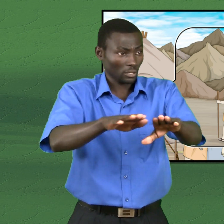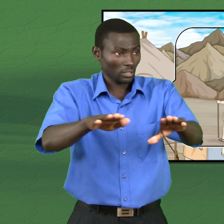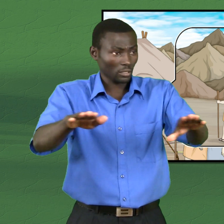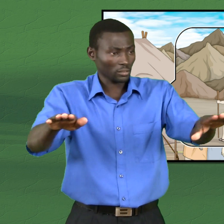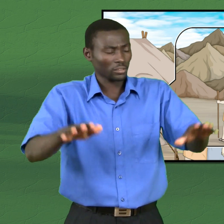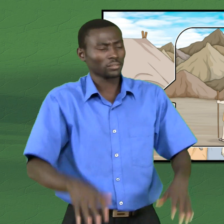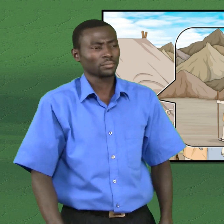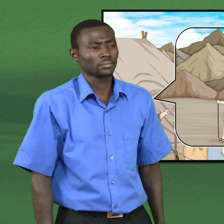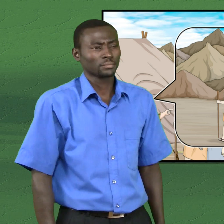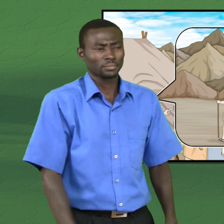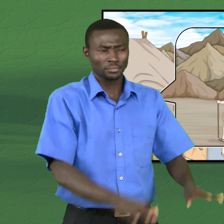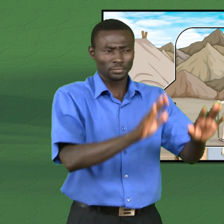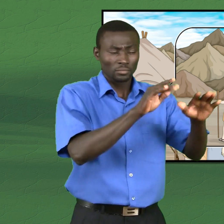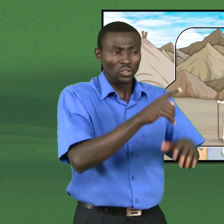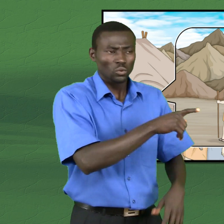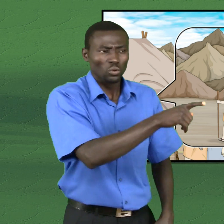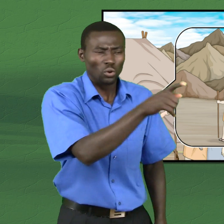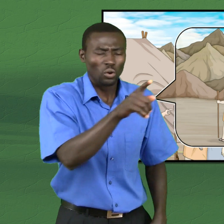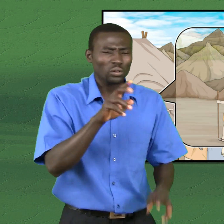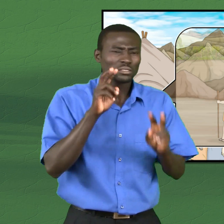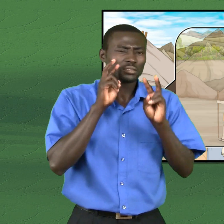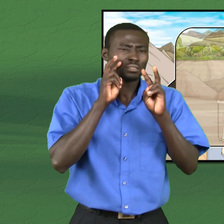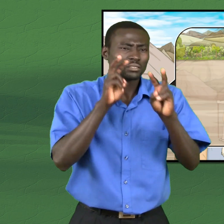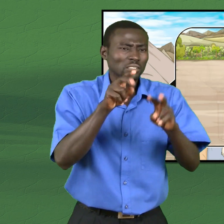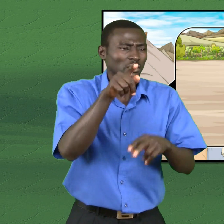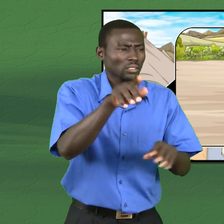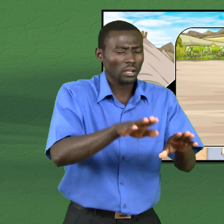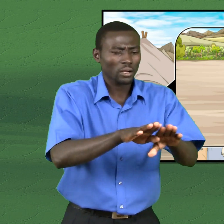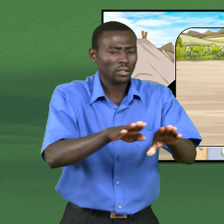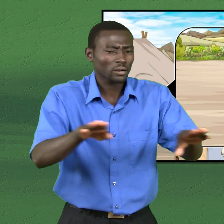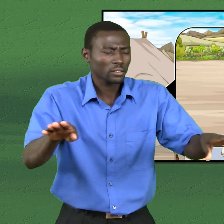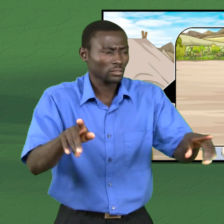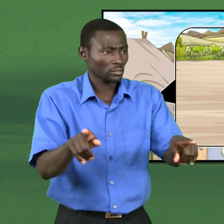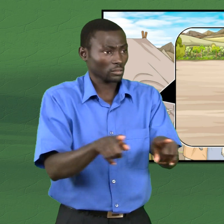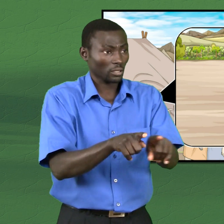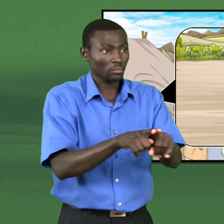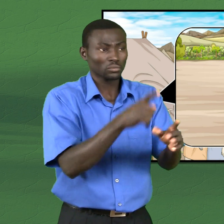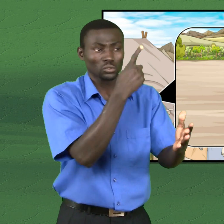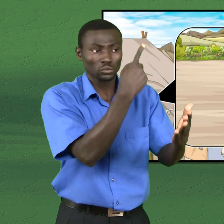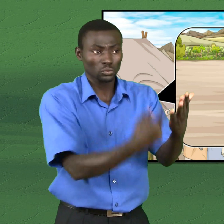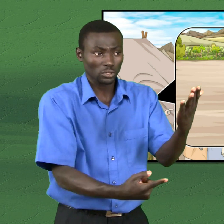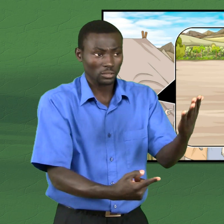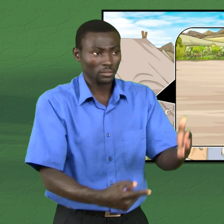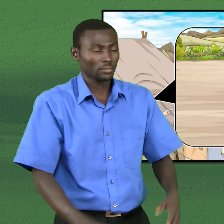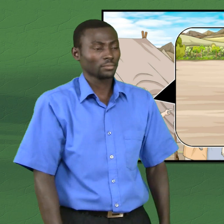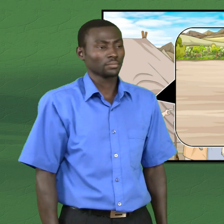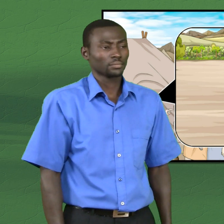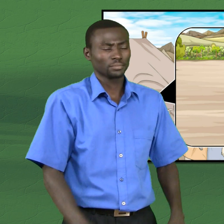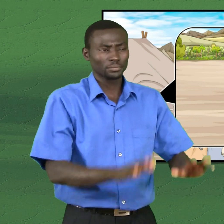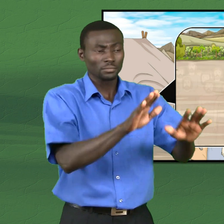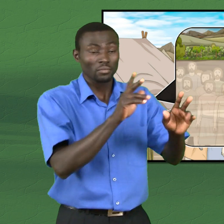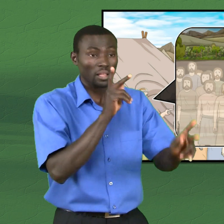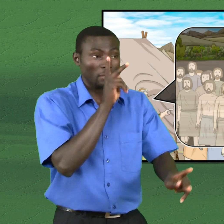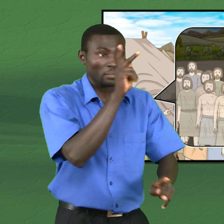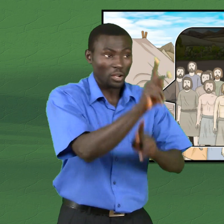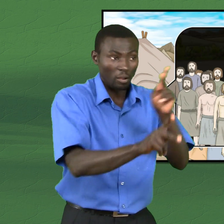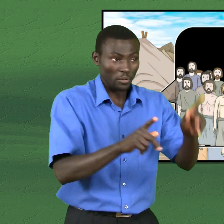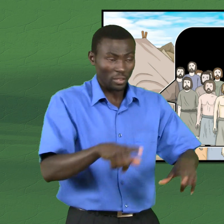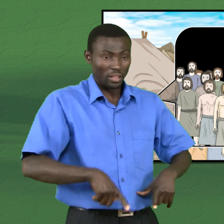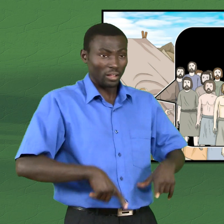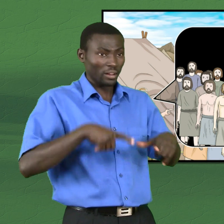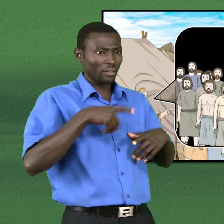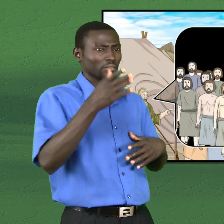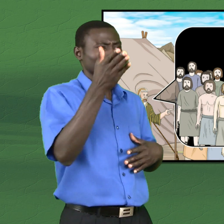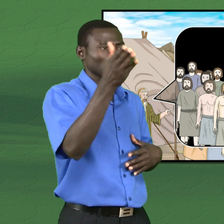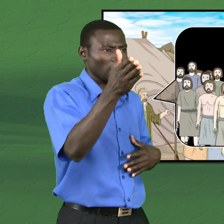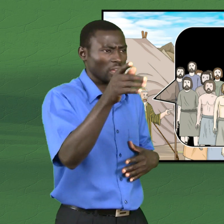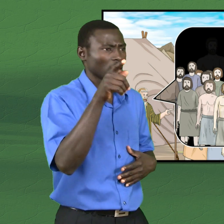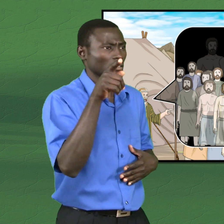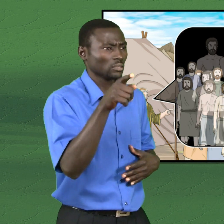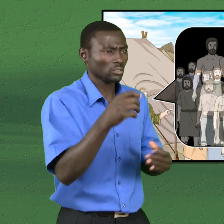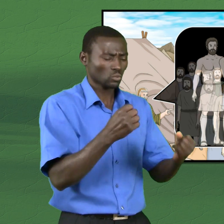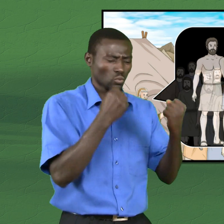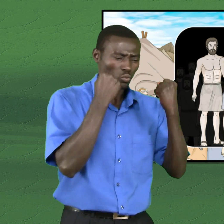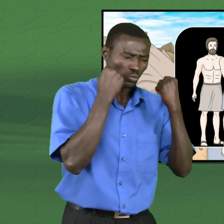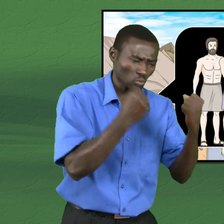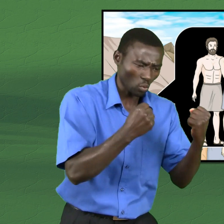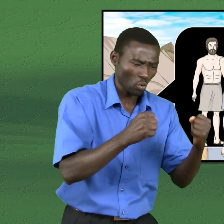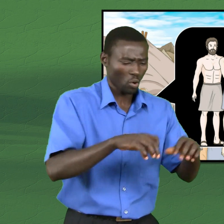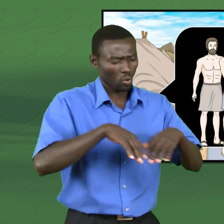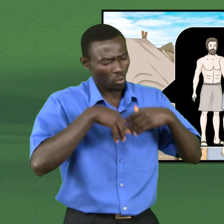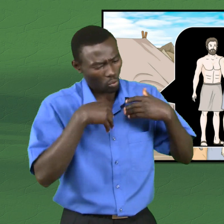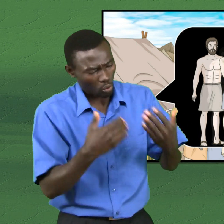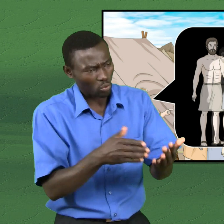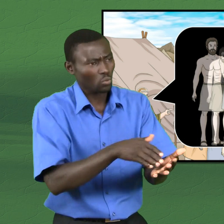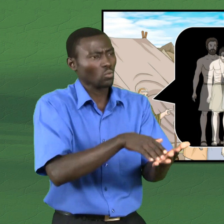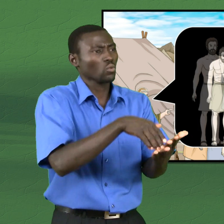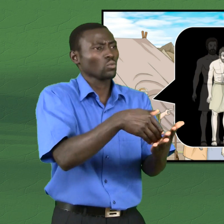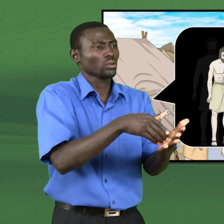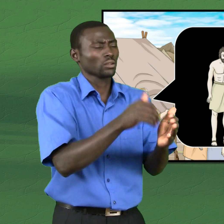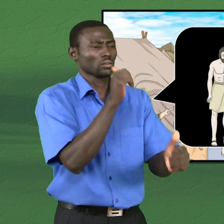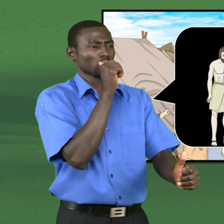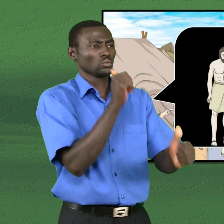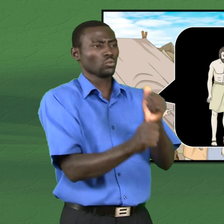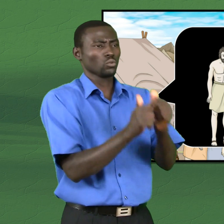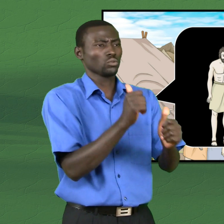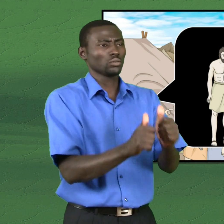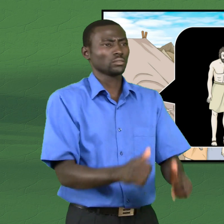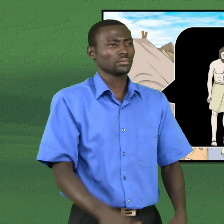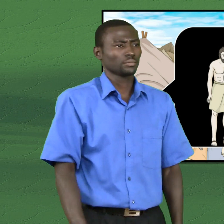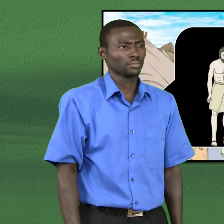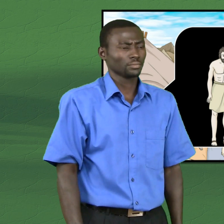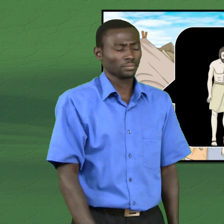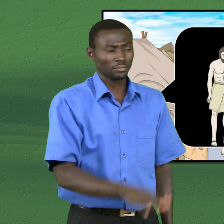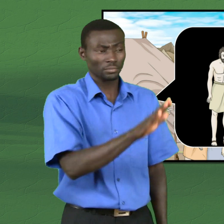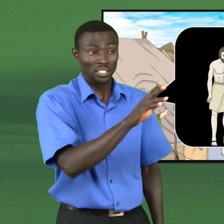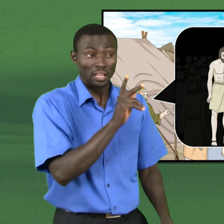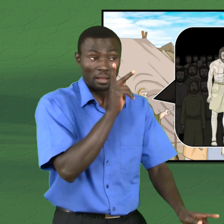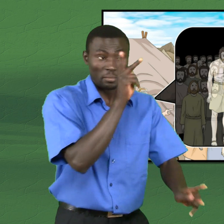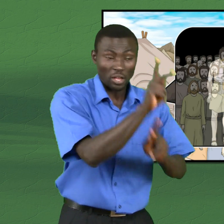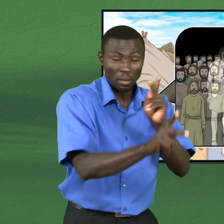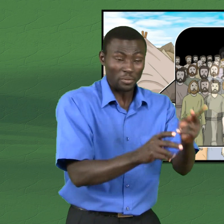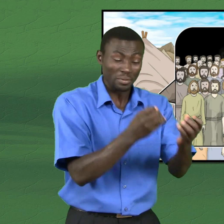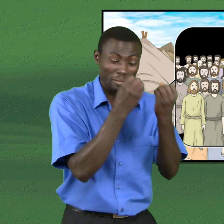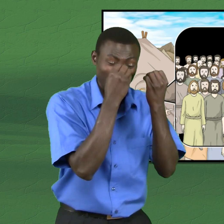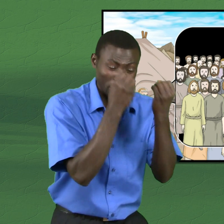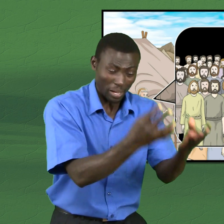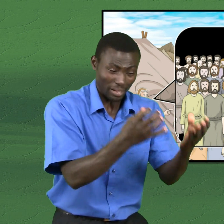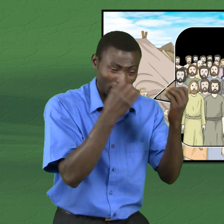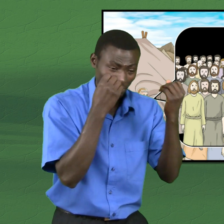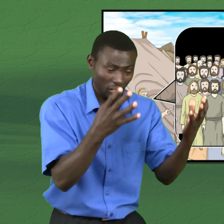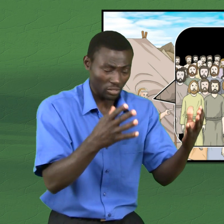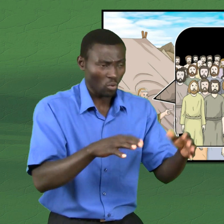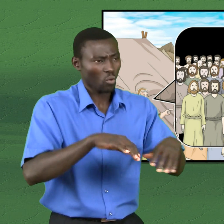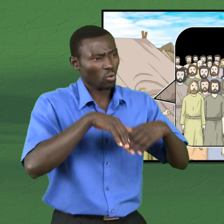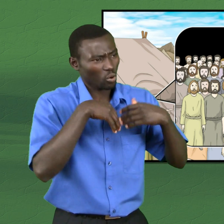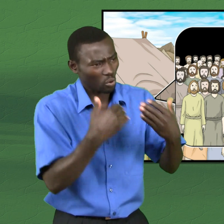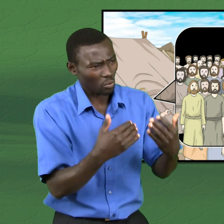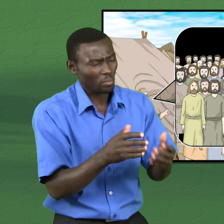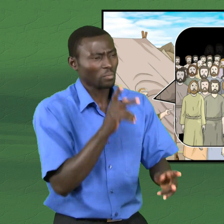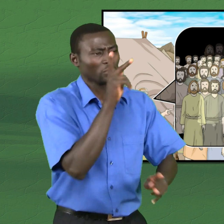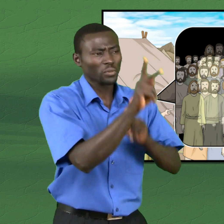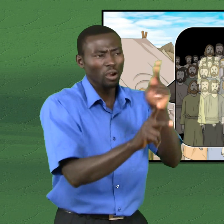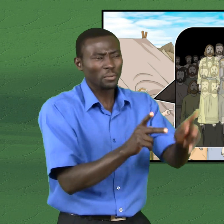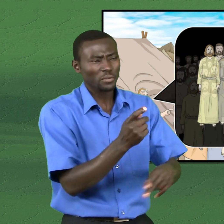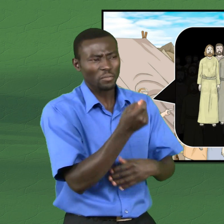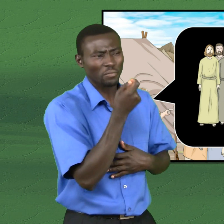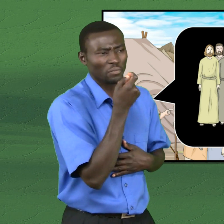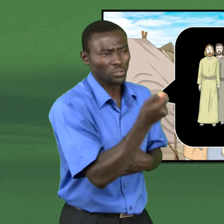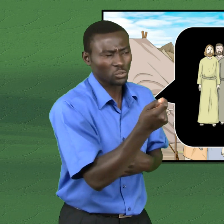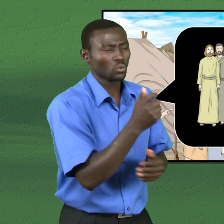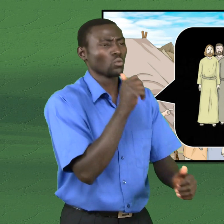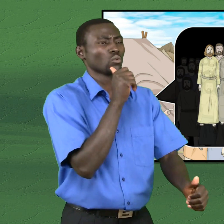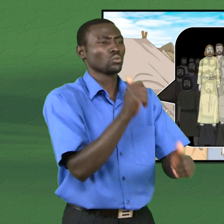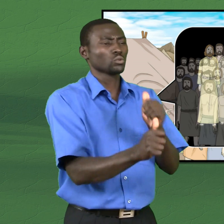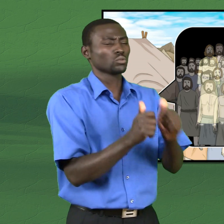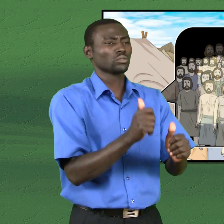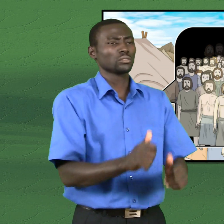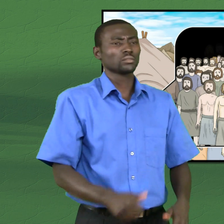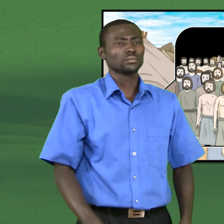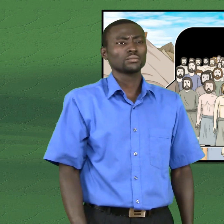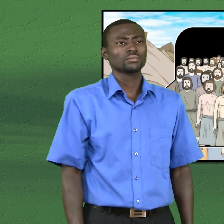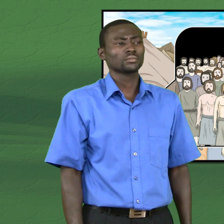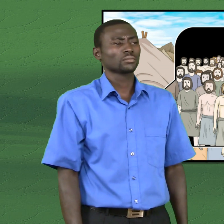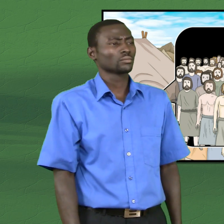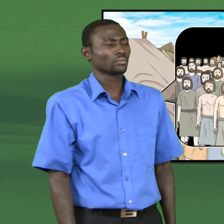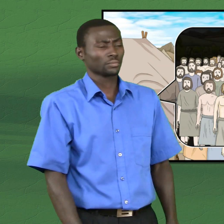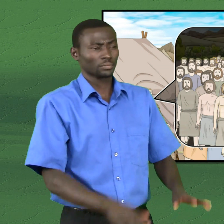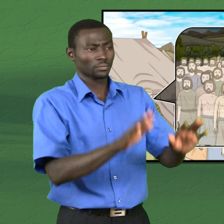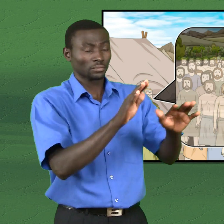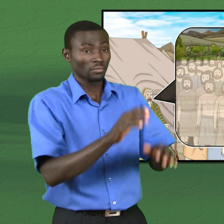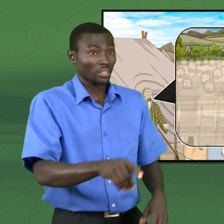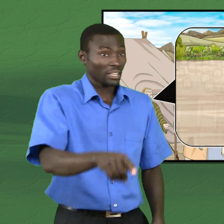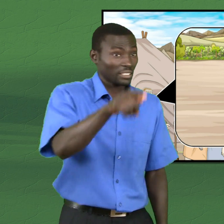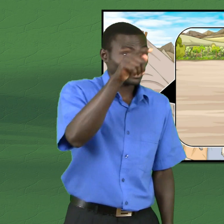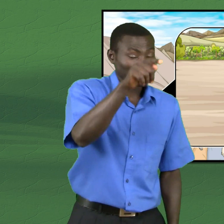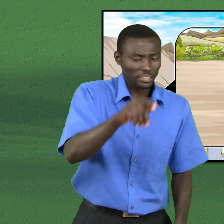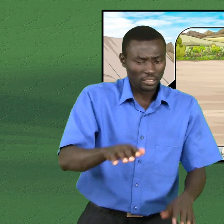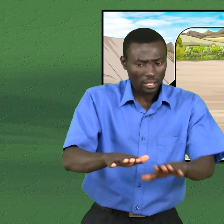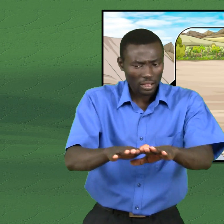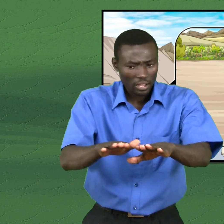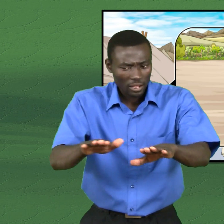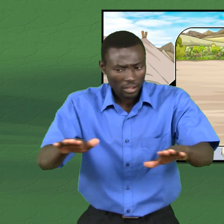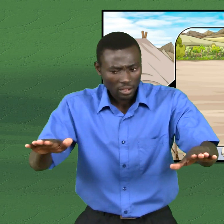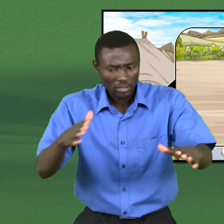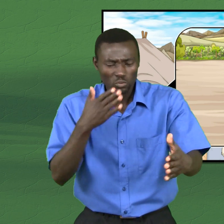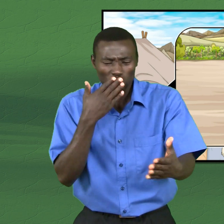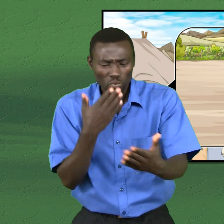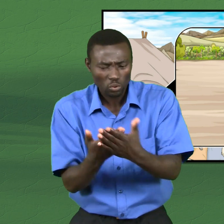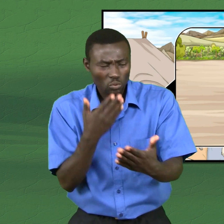See what the land is like and whether its people are strong or weak, few or many.